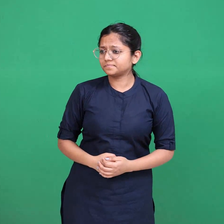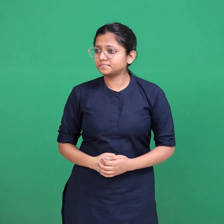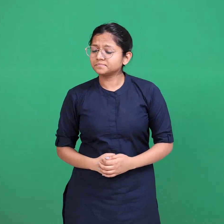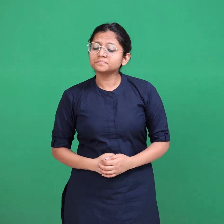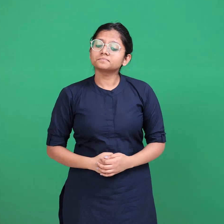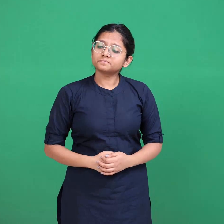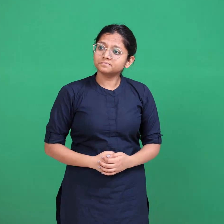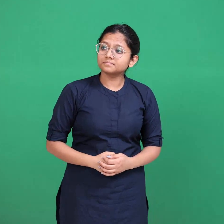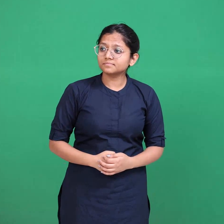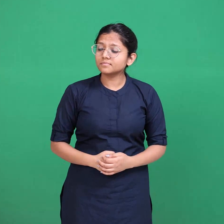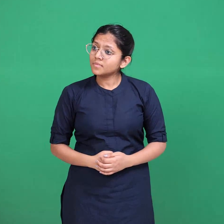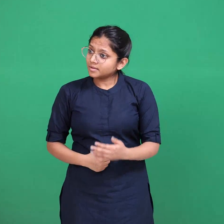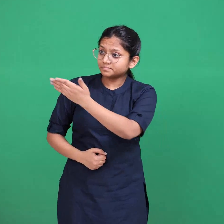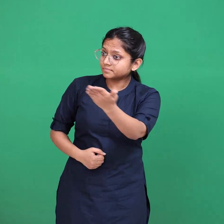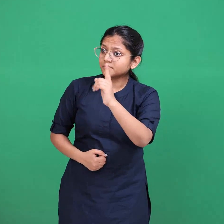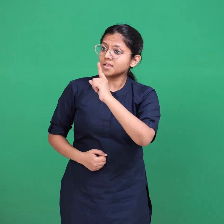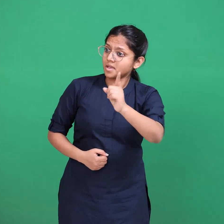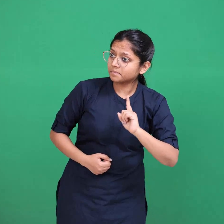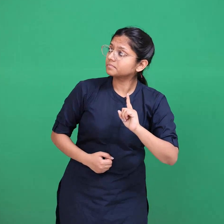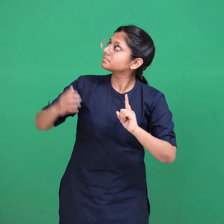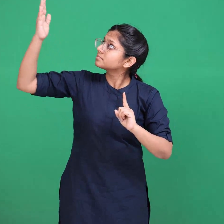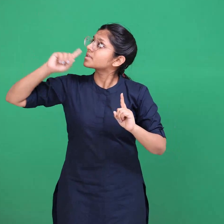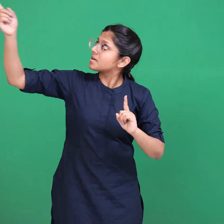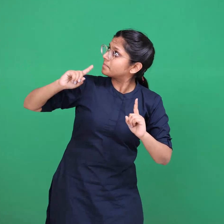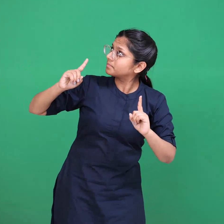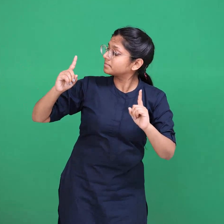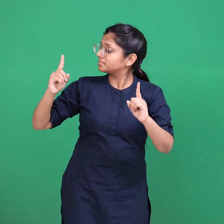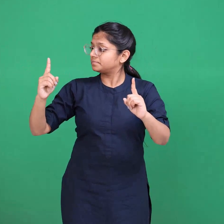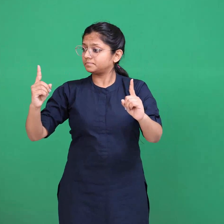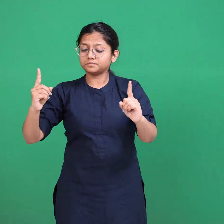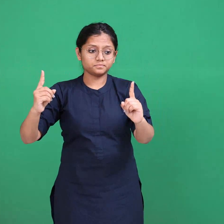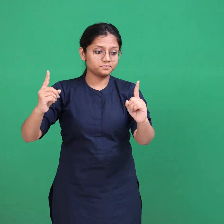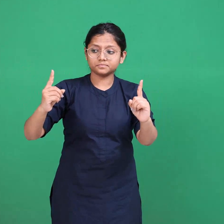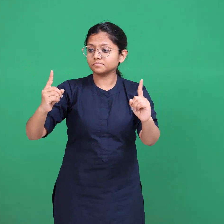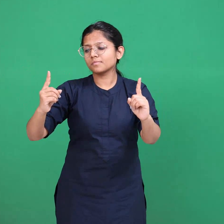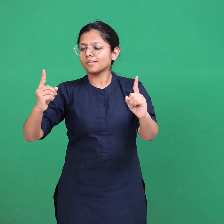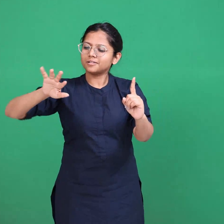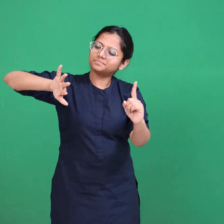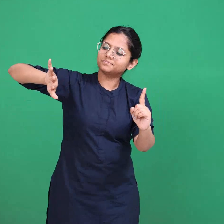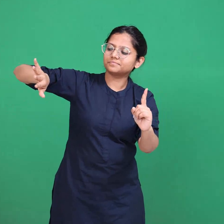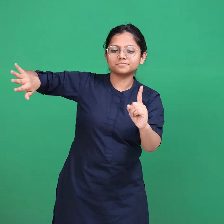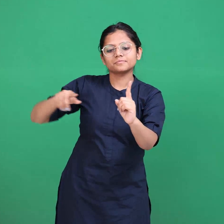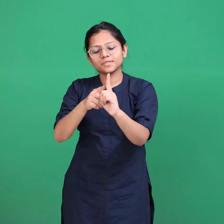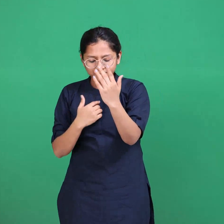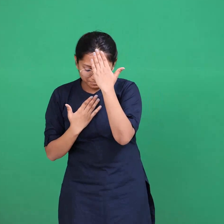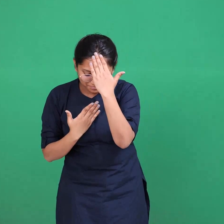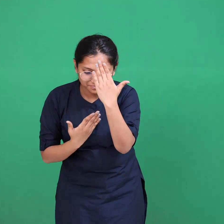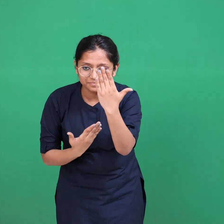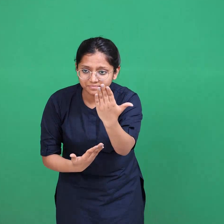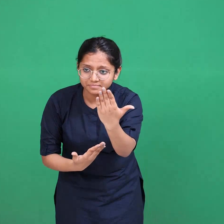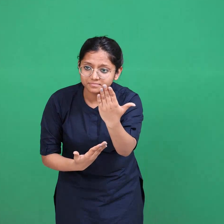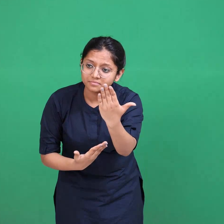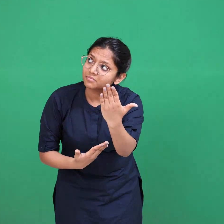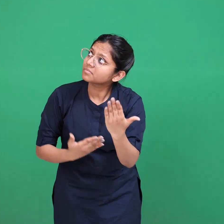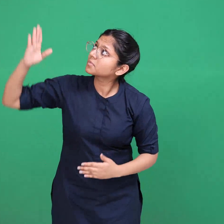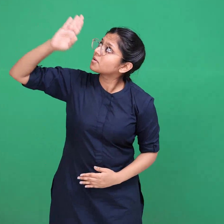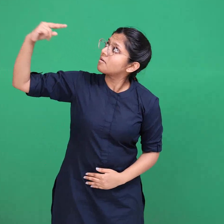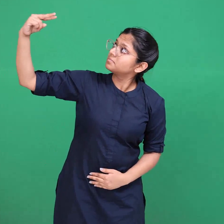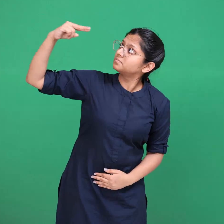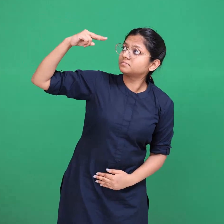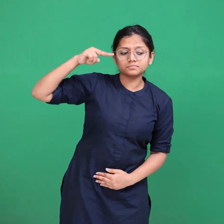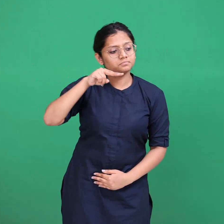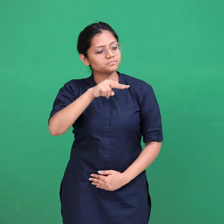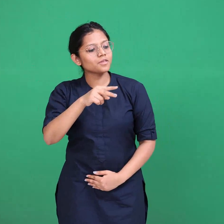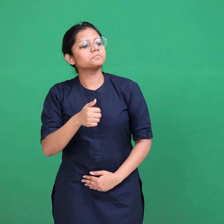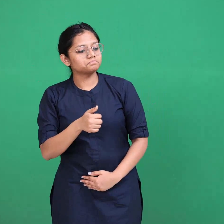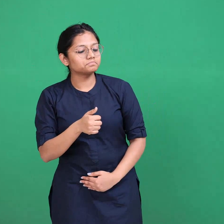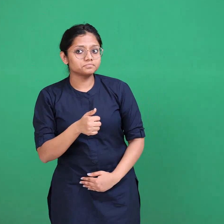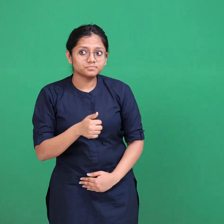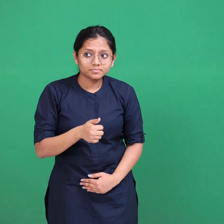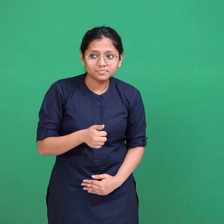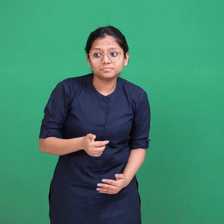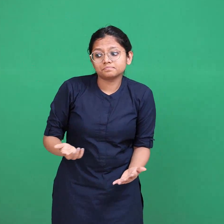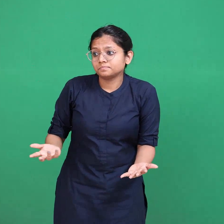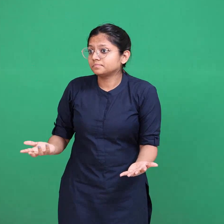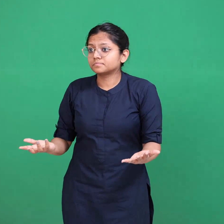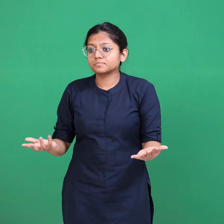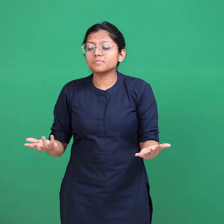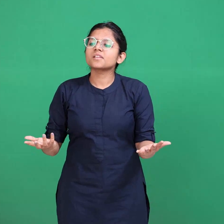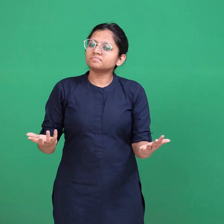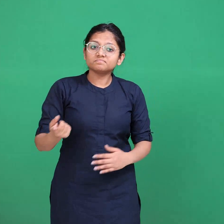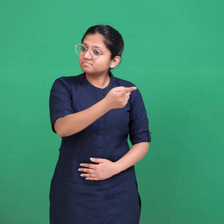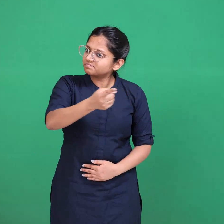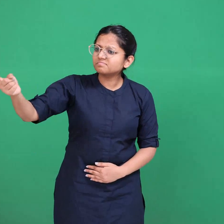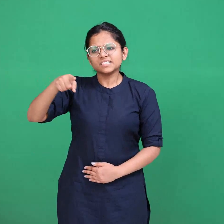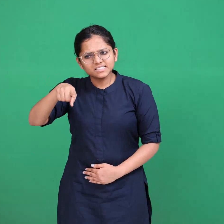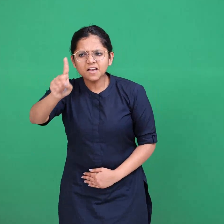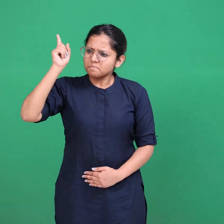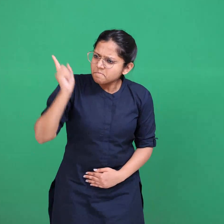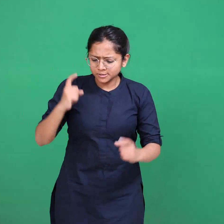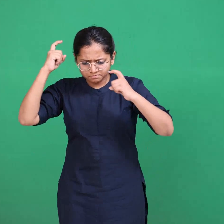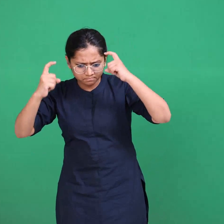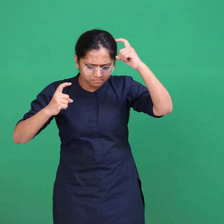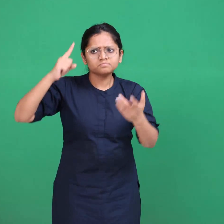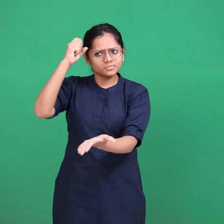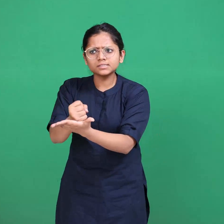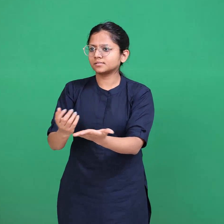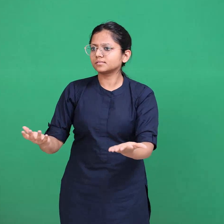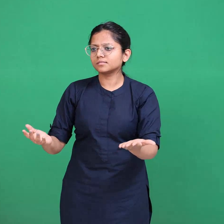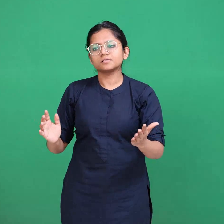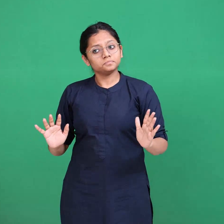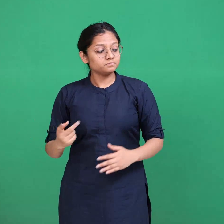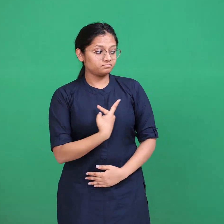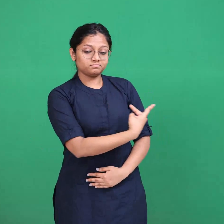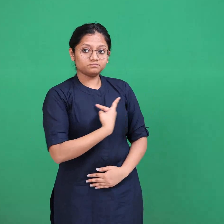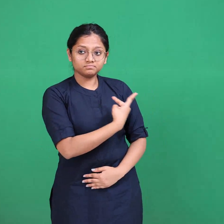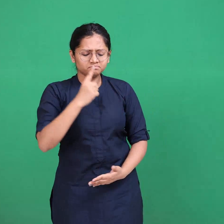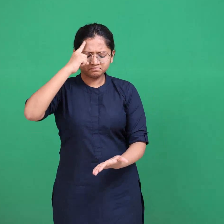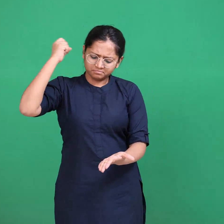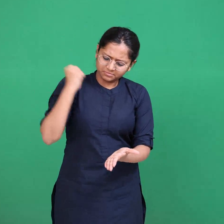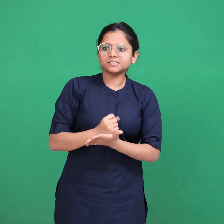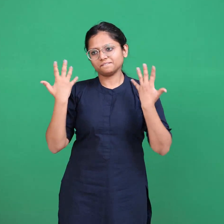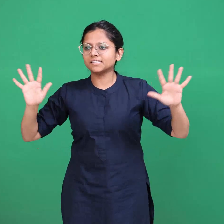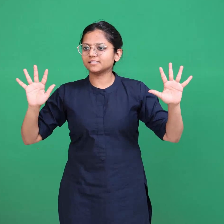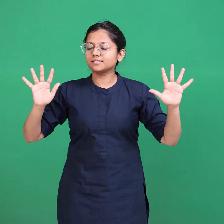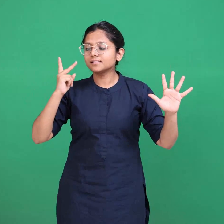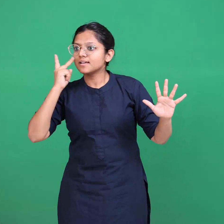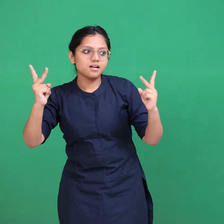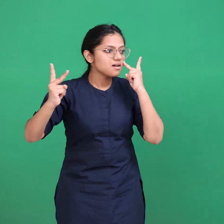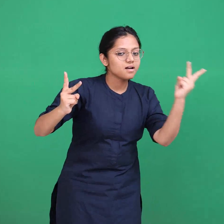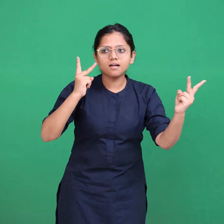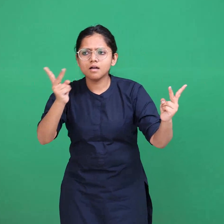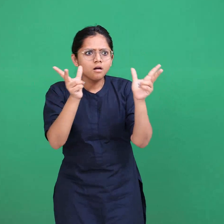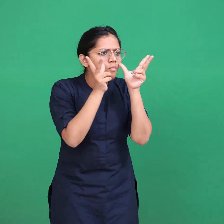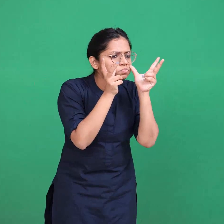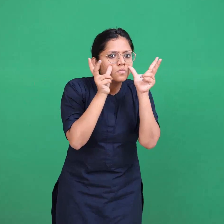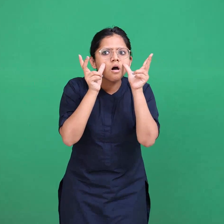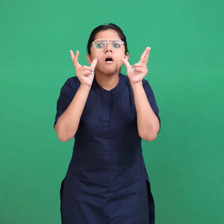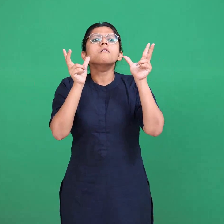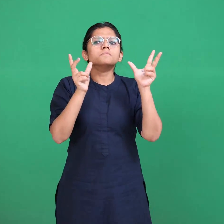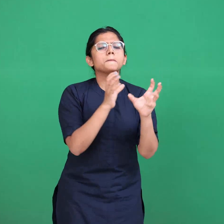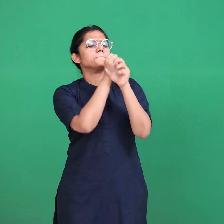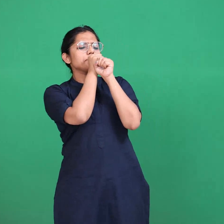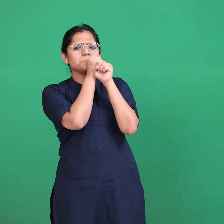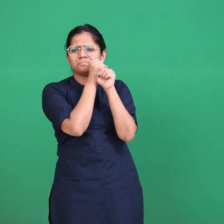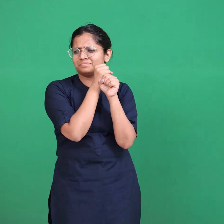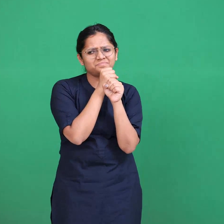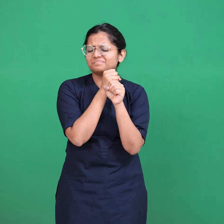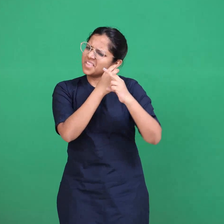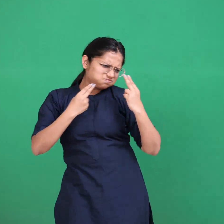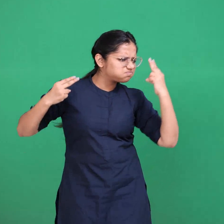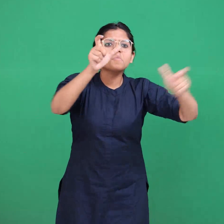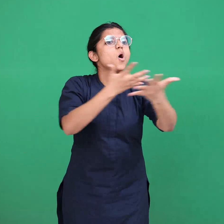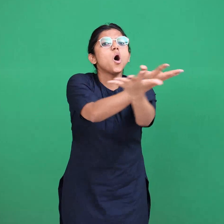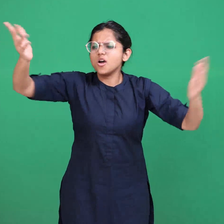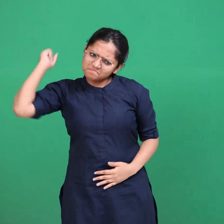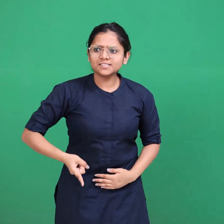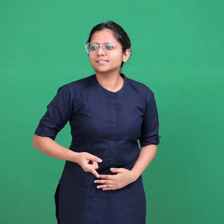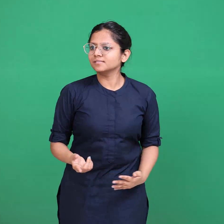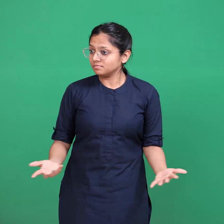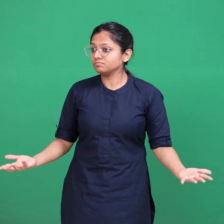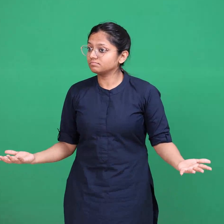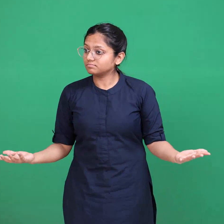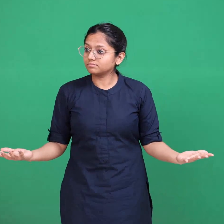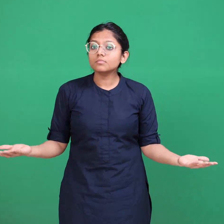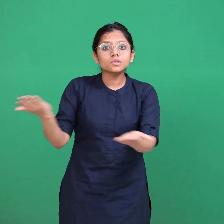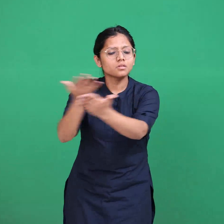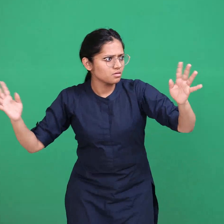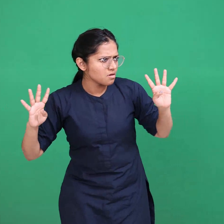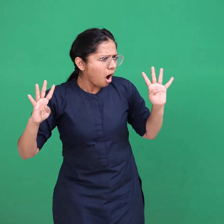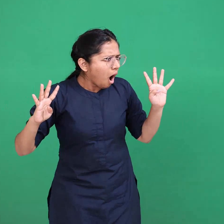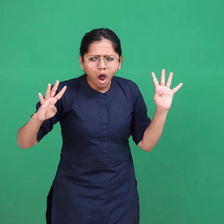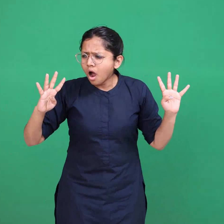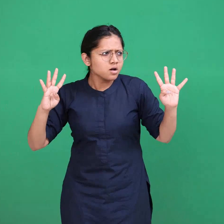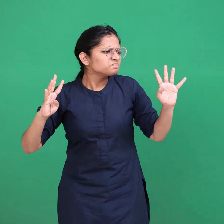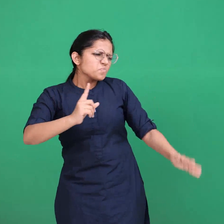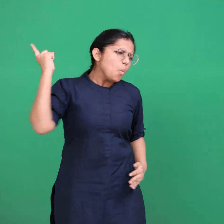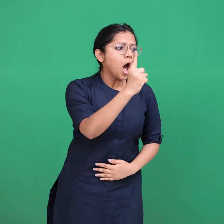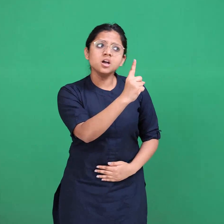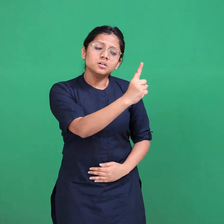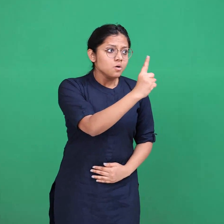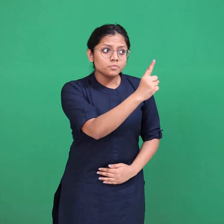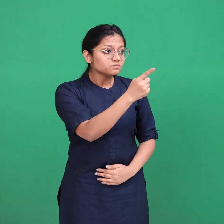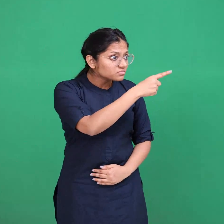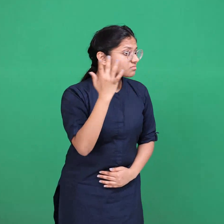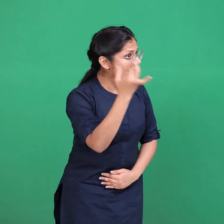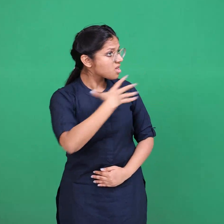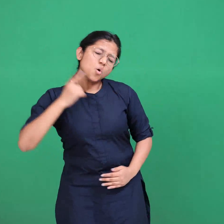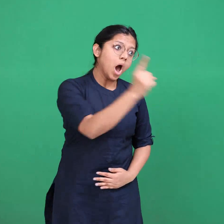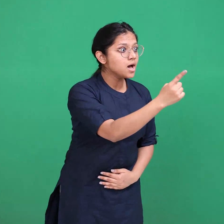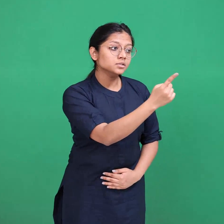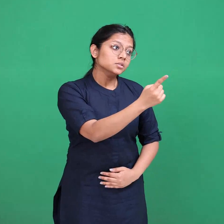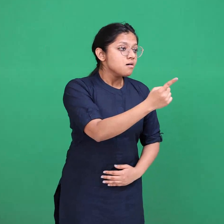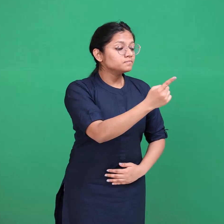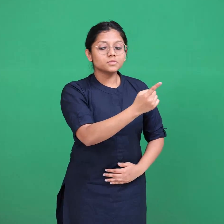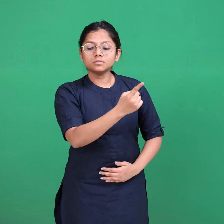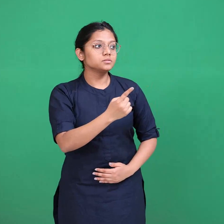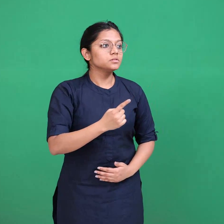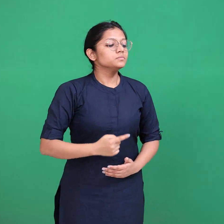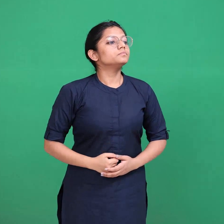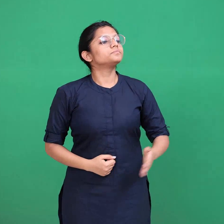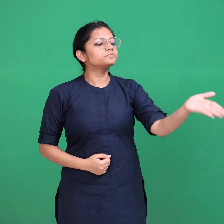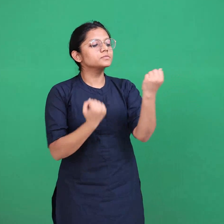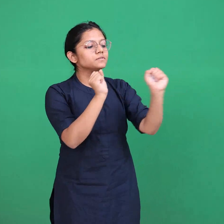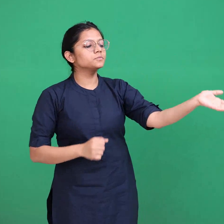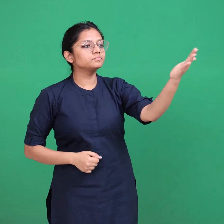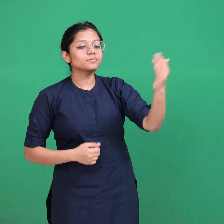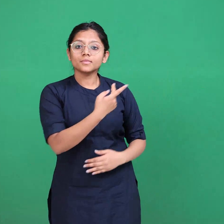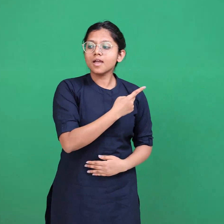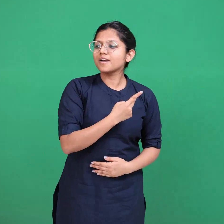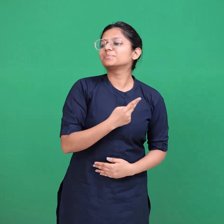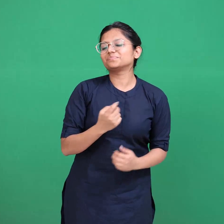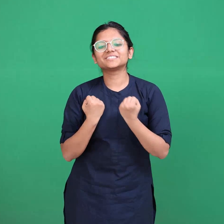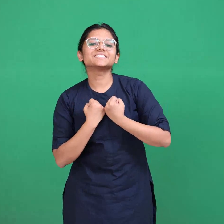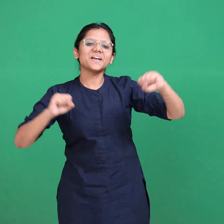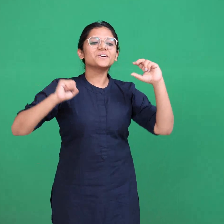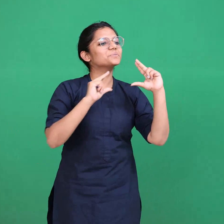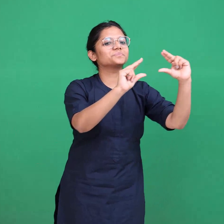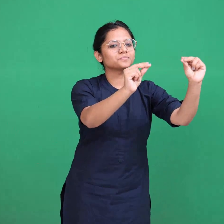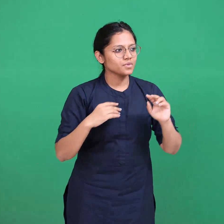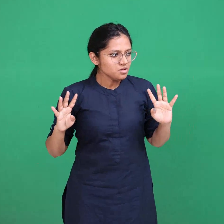But Peter and John replied, "Judge for yourselves whether it is right in God's sight to listen to you rather than God. For we cannot stop speaking about what we have seen and heard."